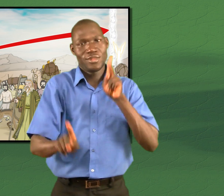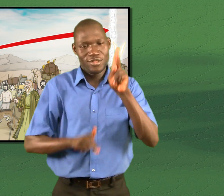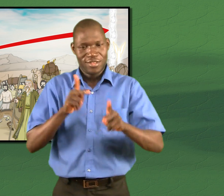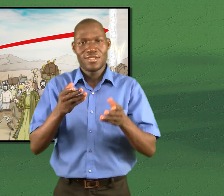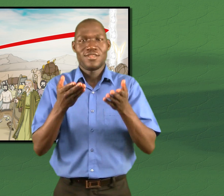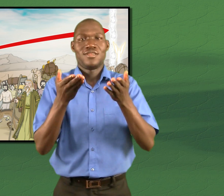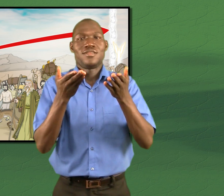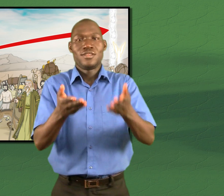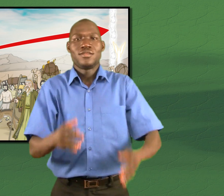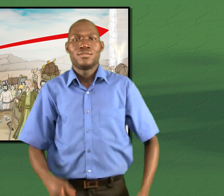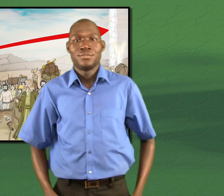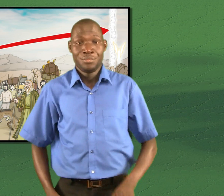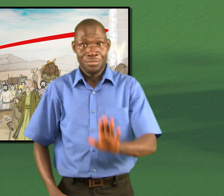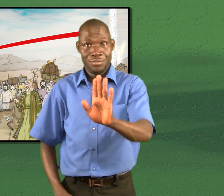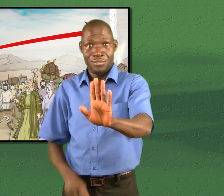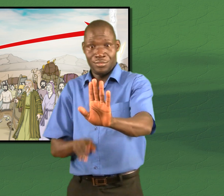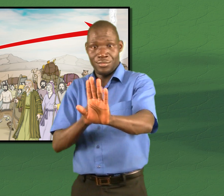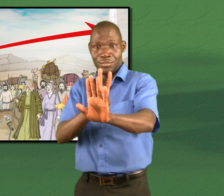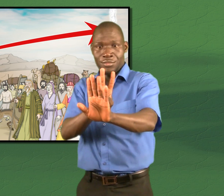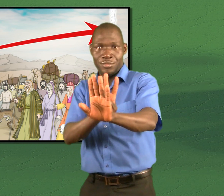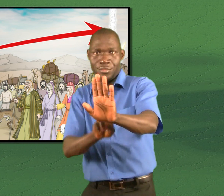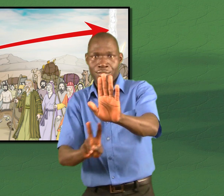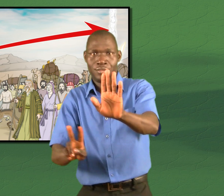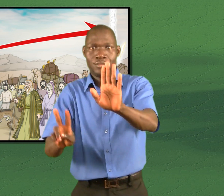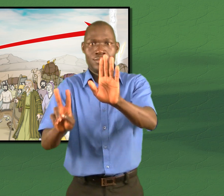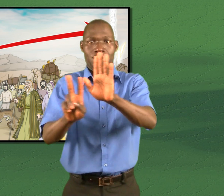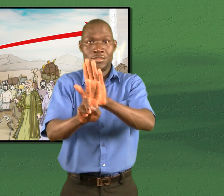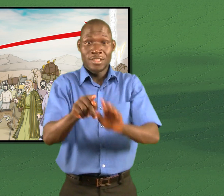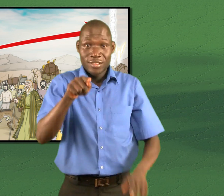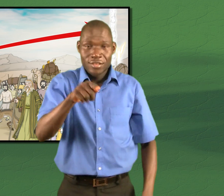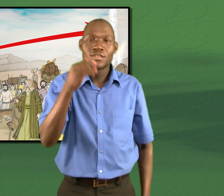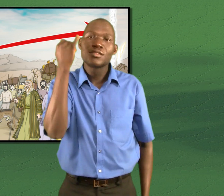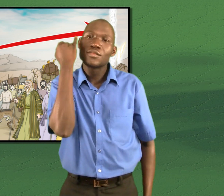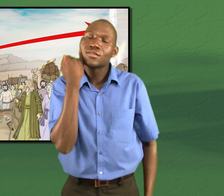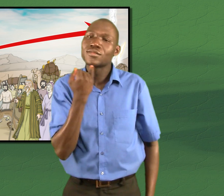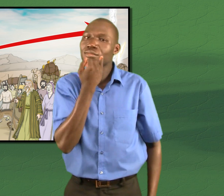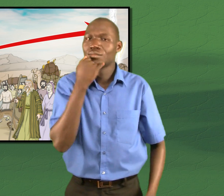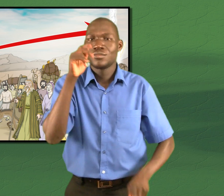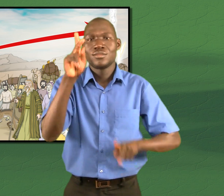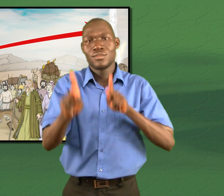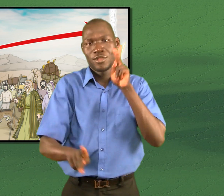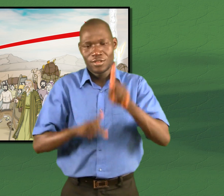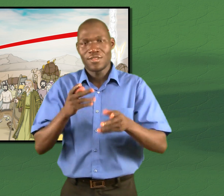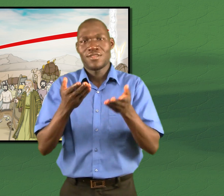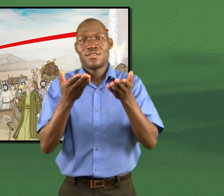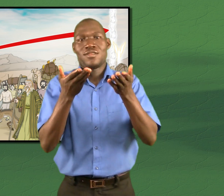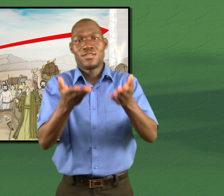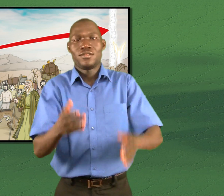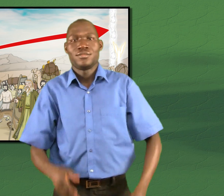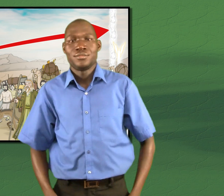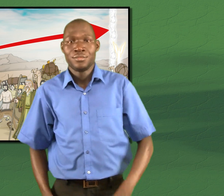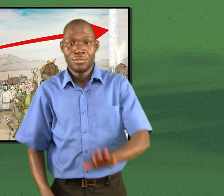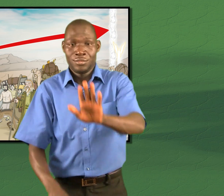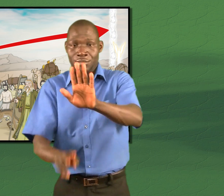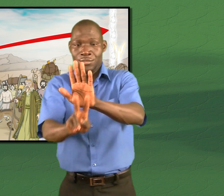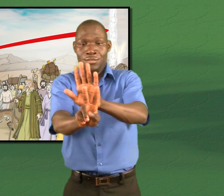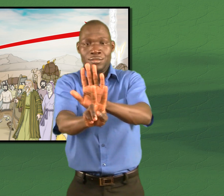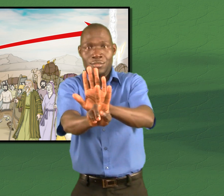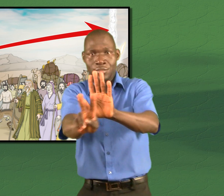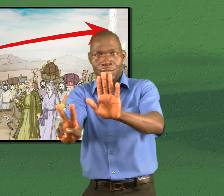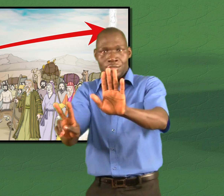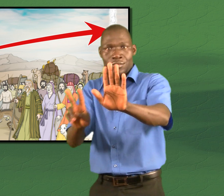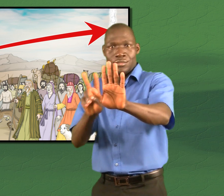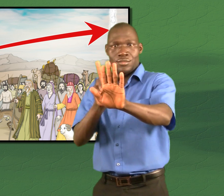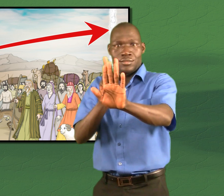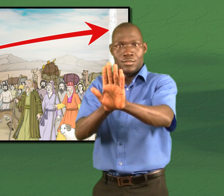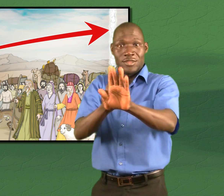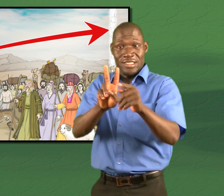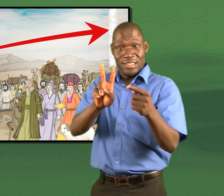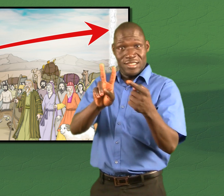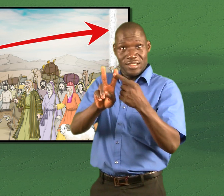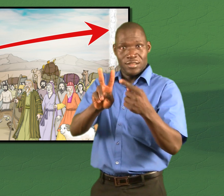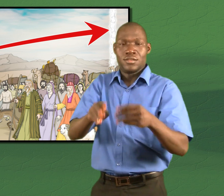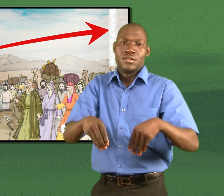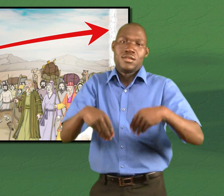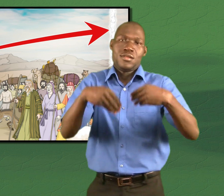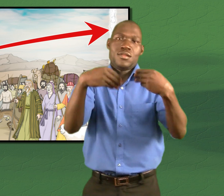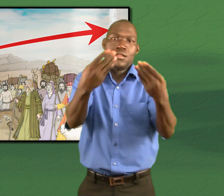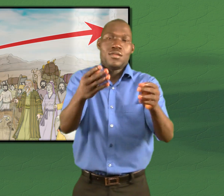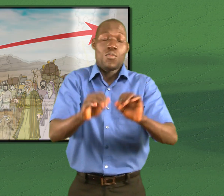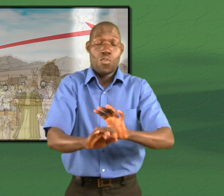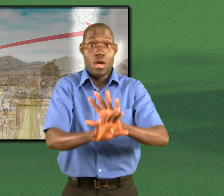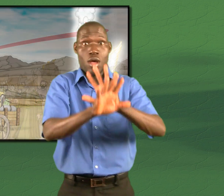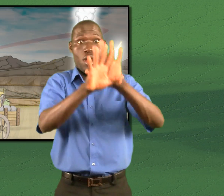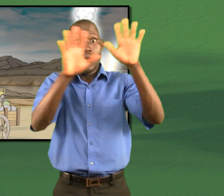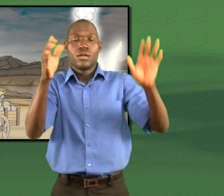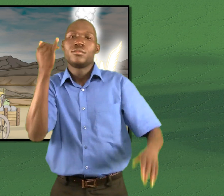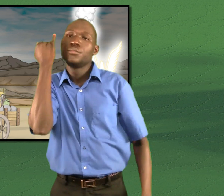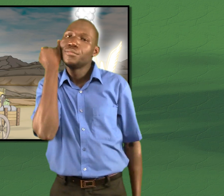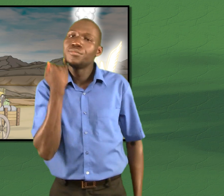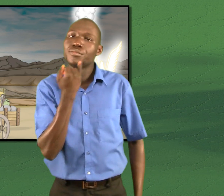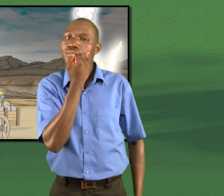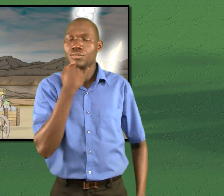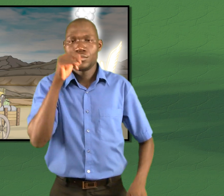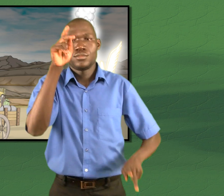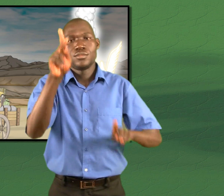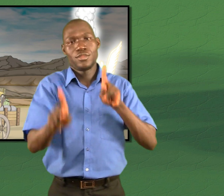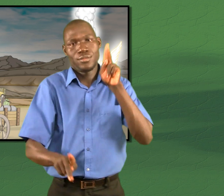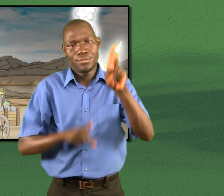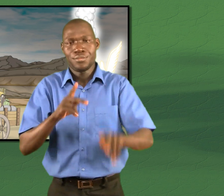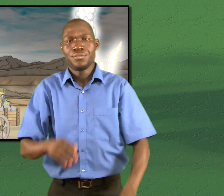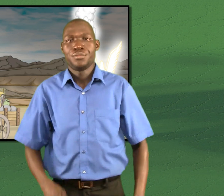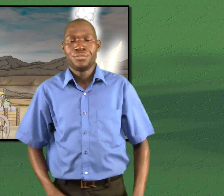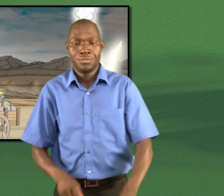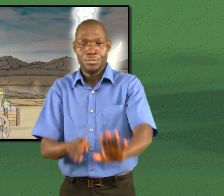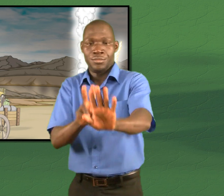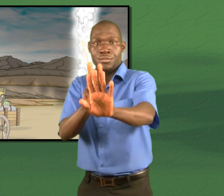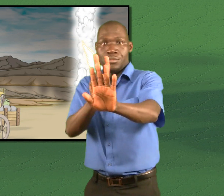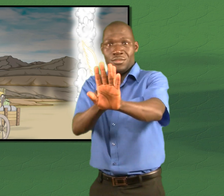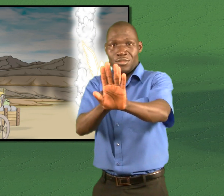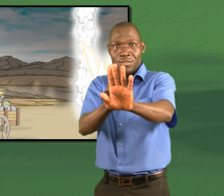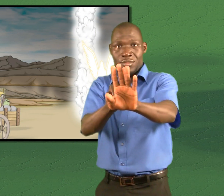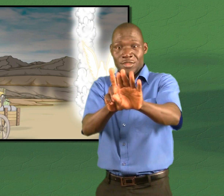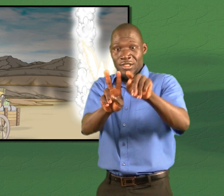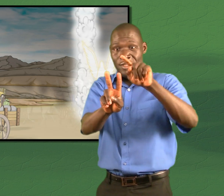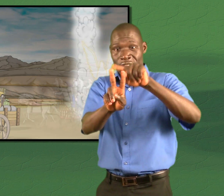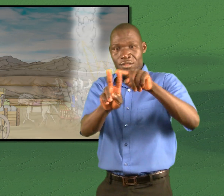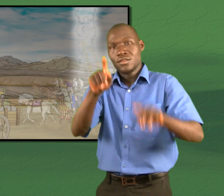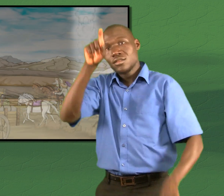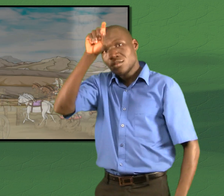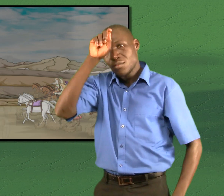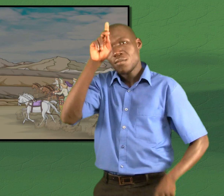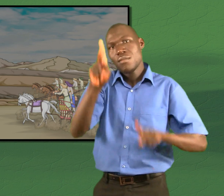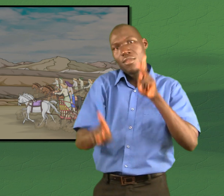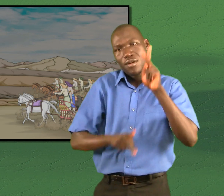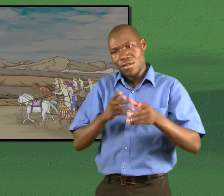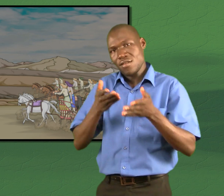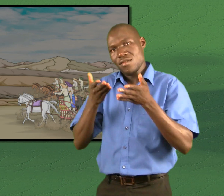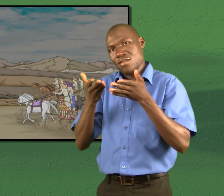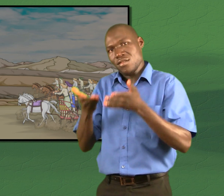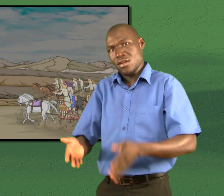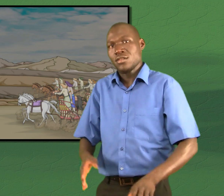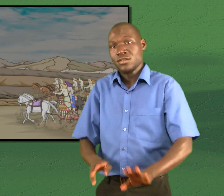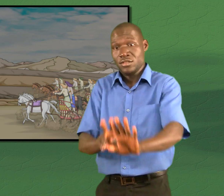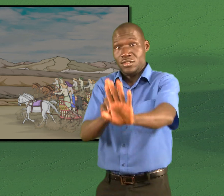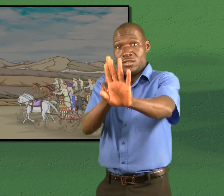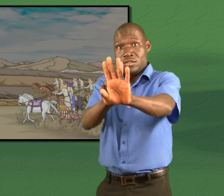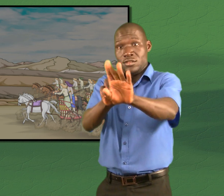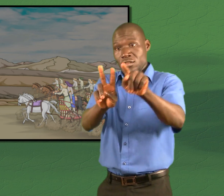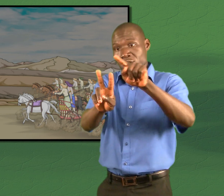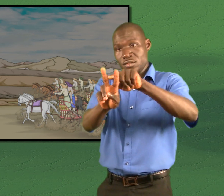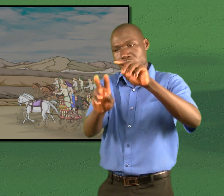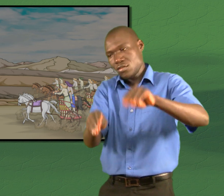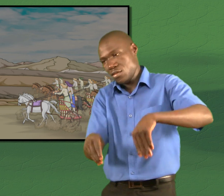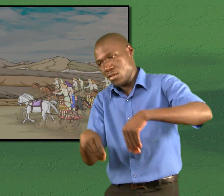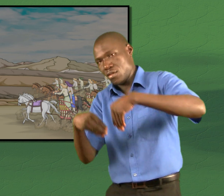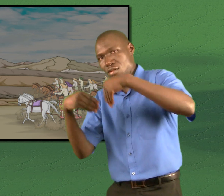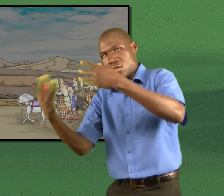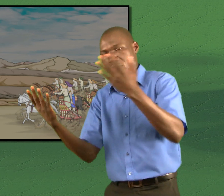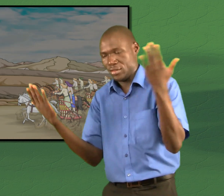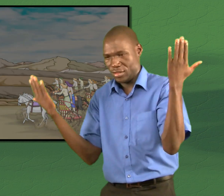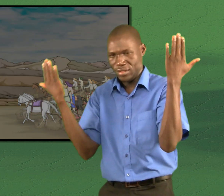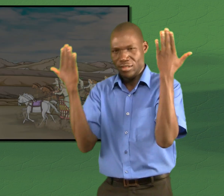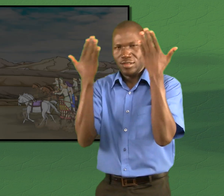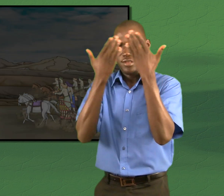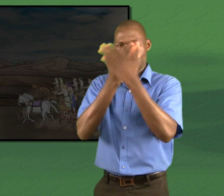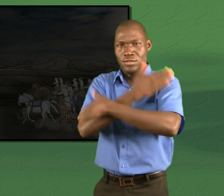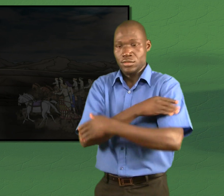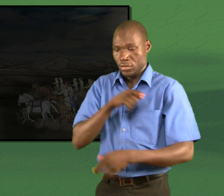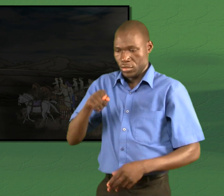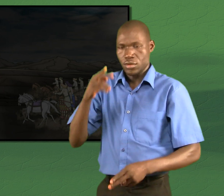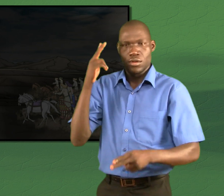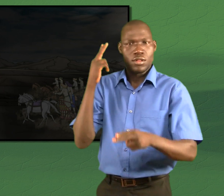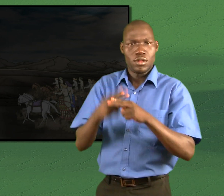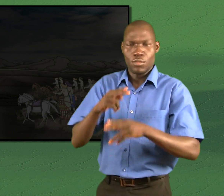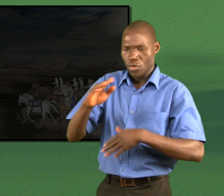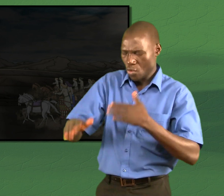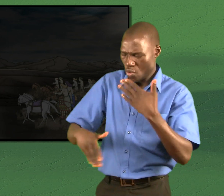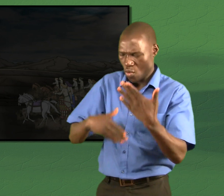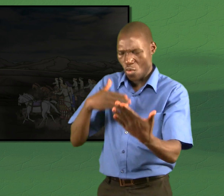The pillar of cloud also moved from before them and stood behind them, so that it came between the camps of Egypt and Israel.